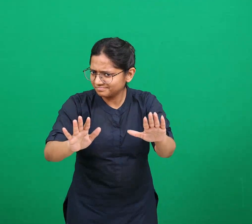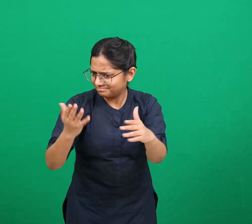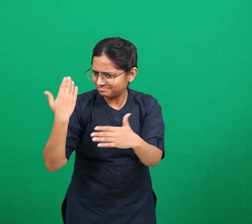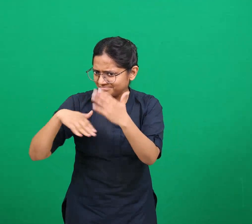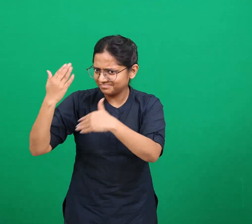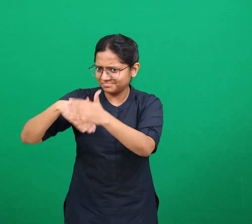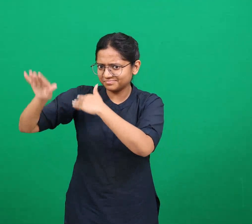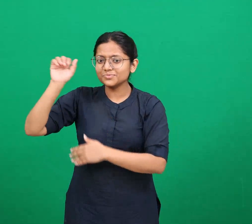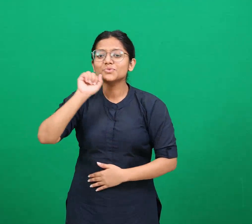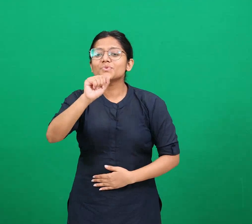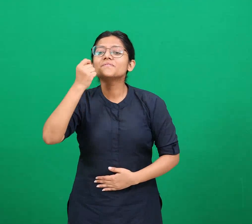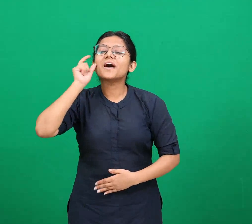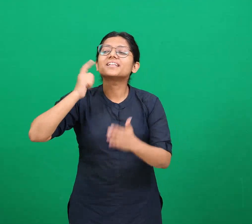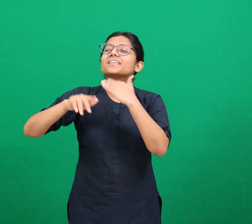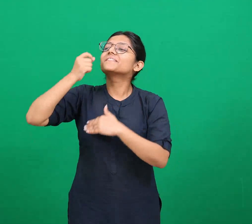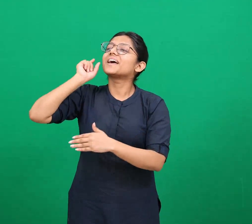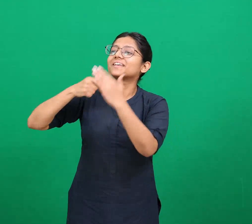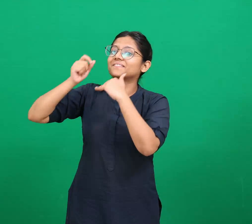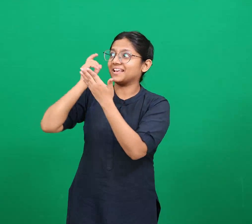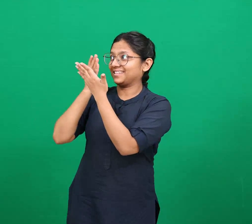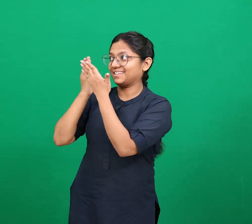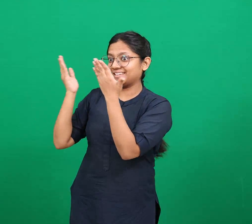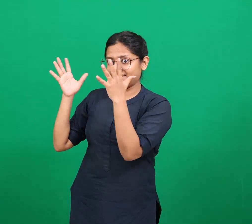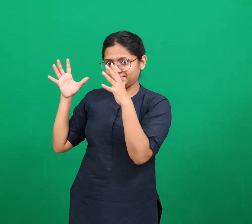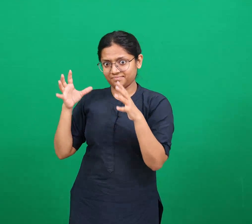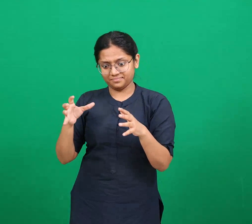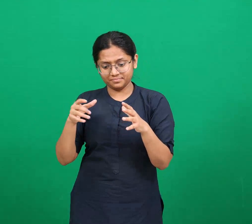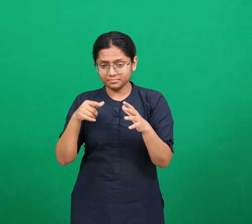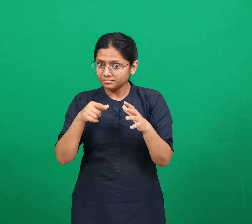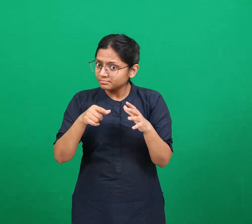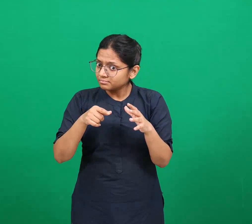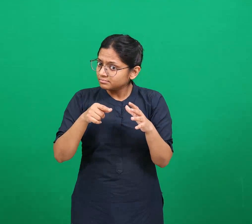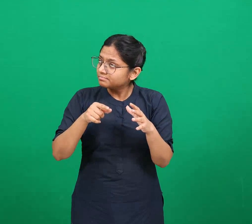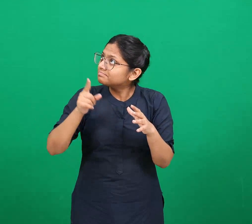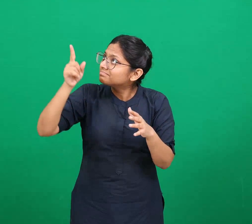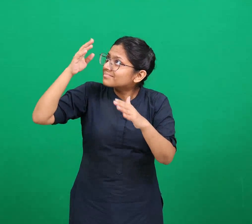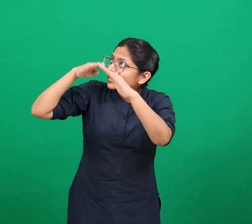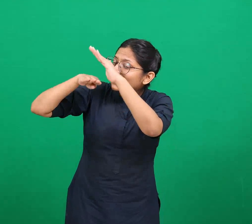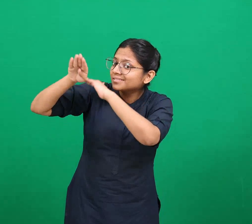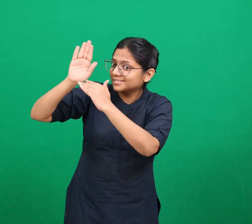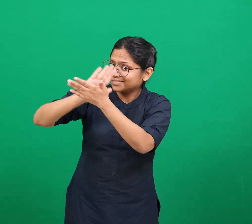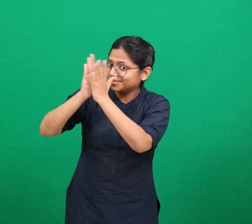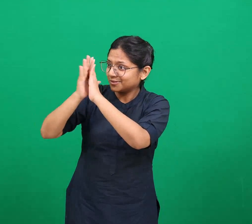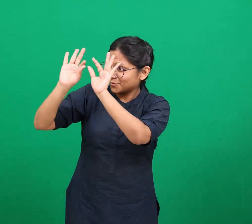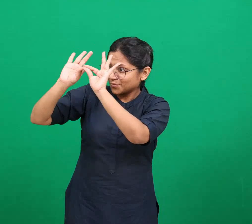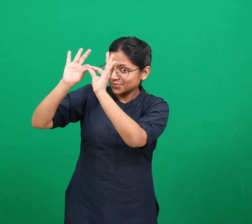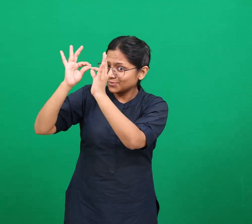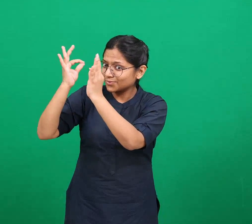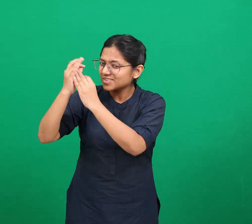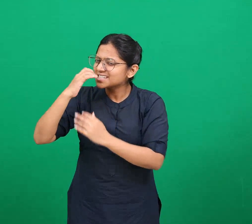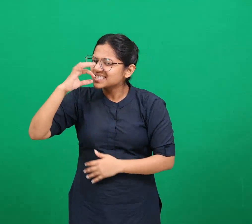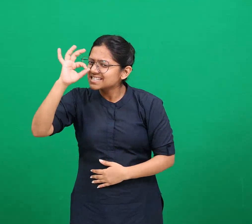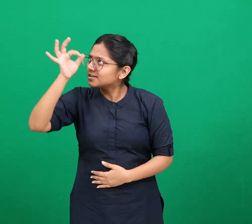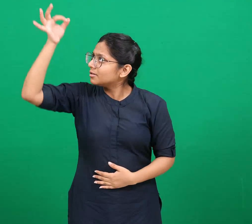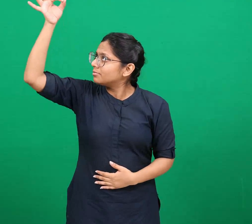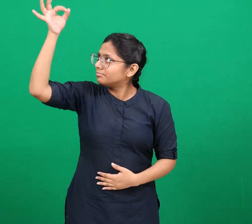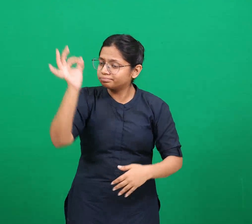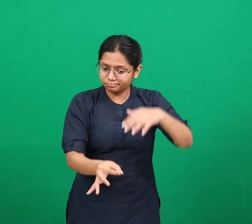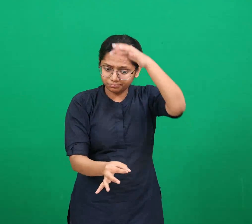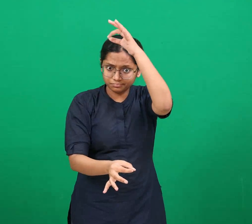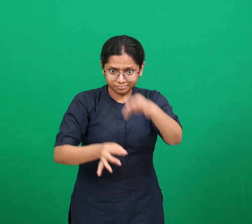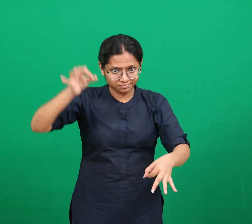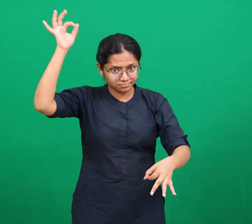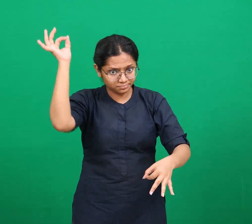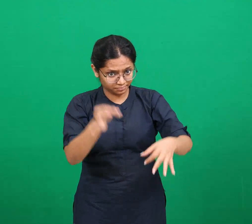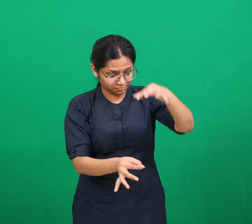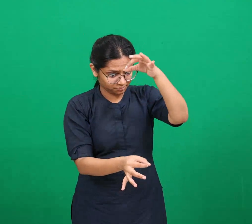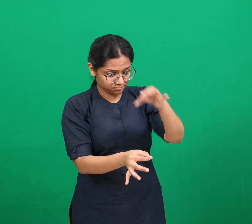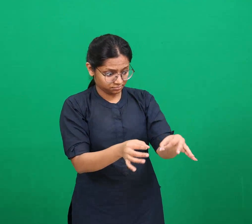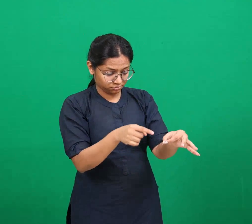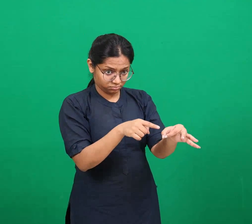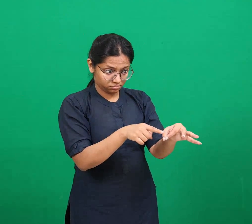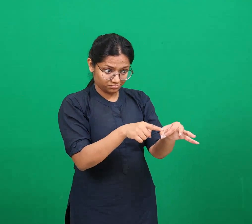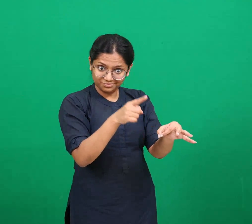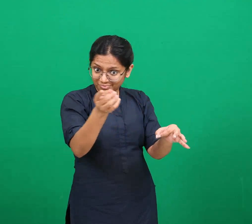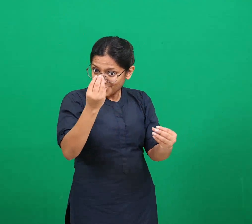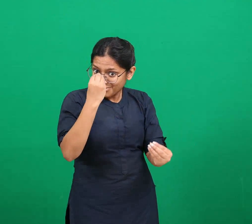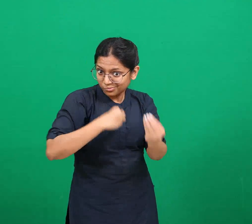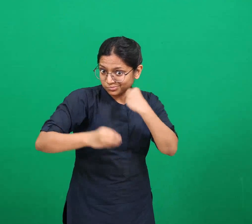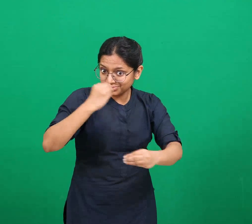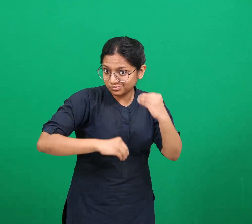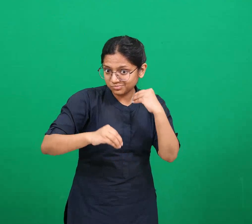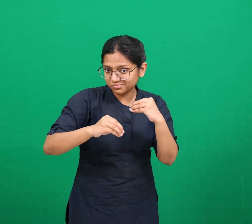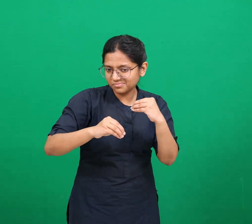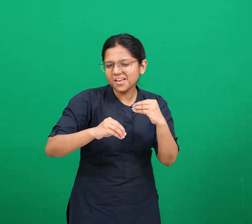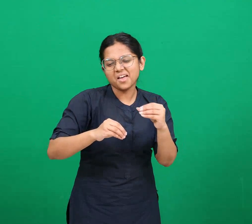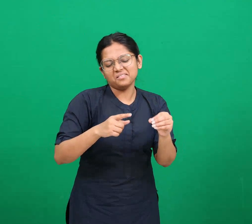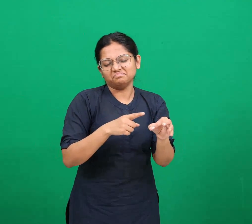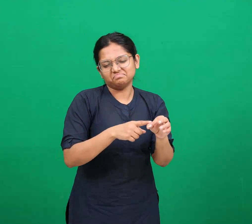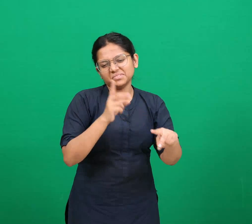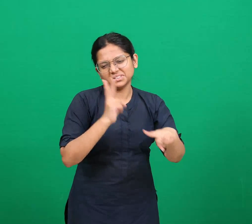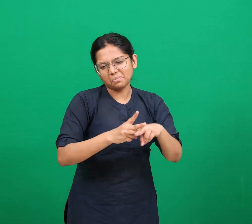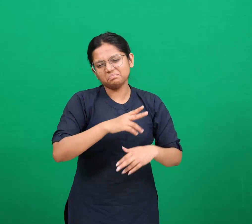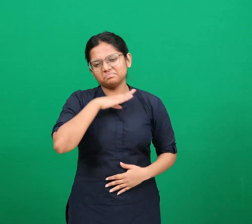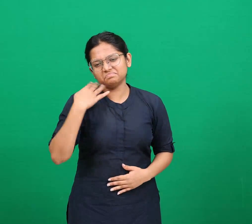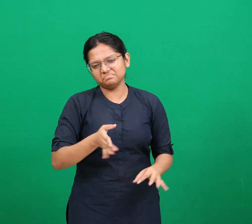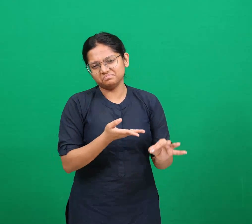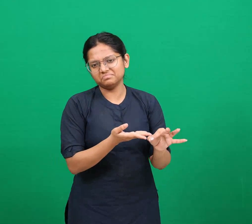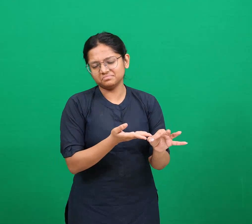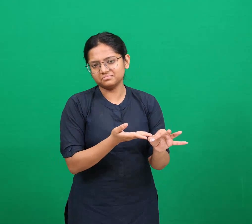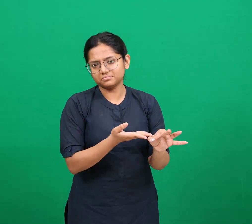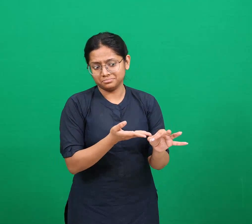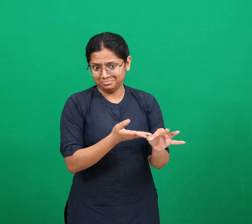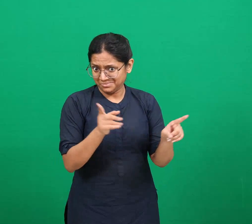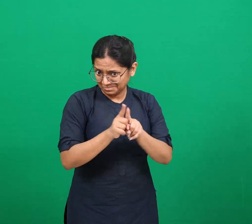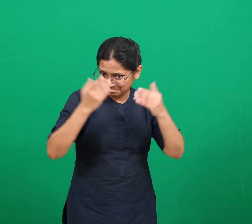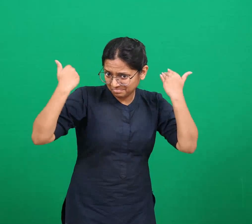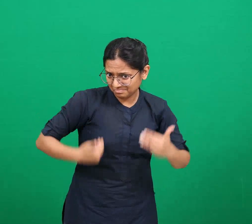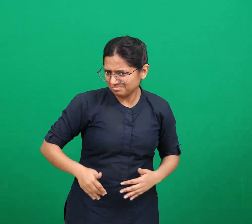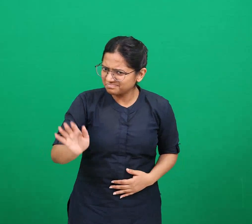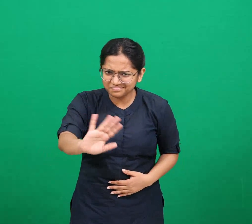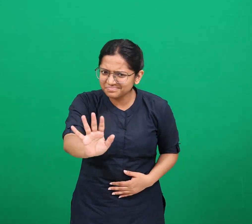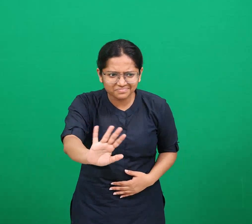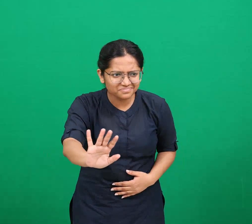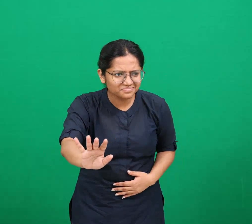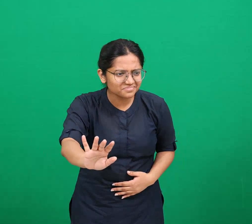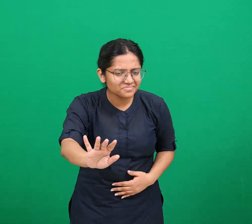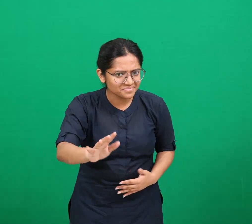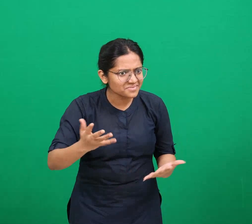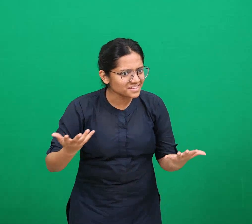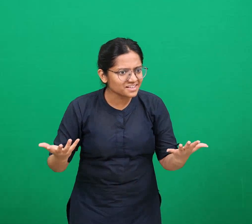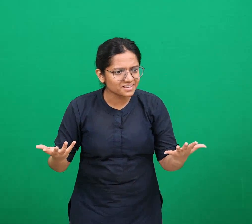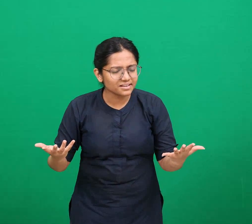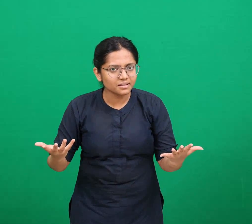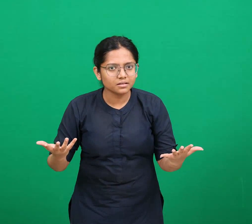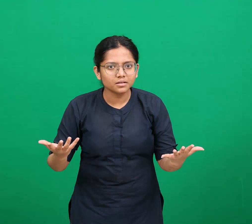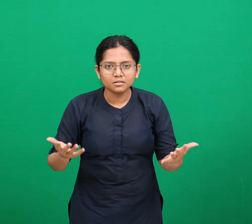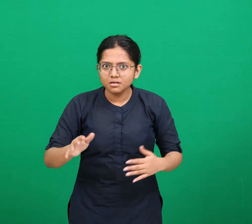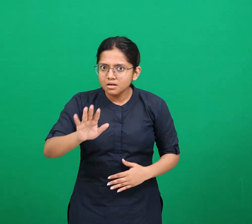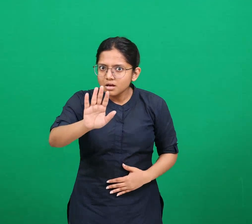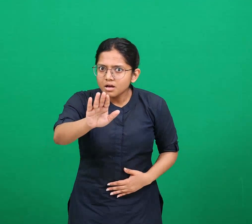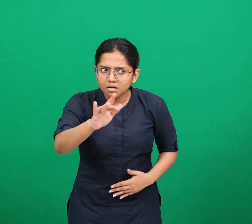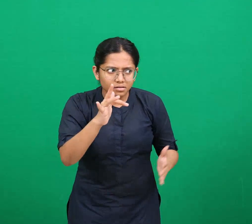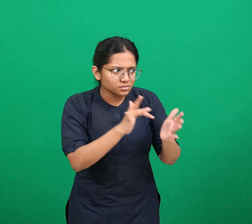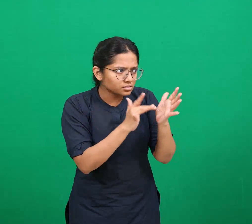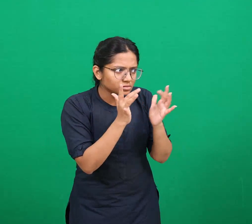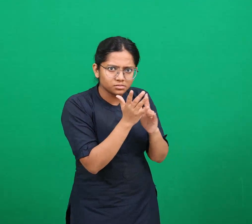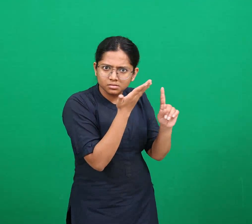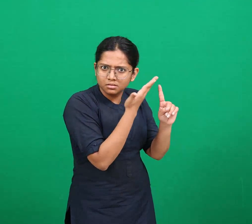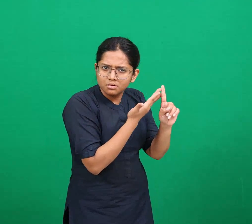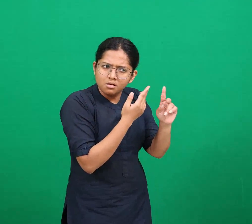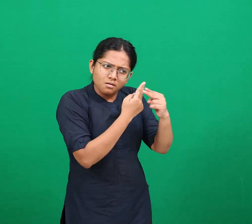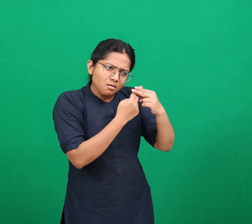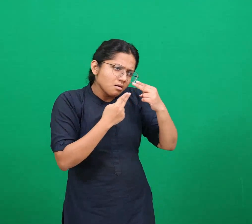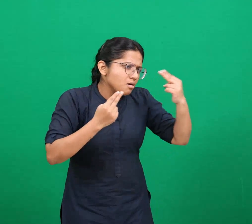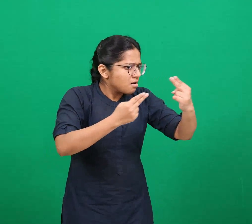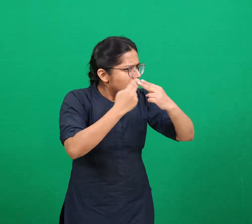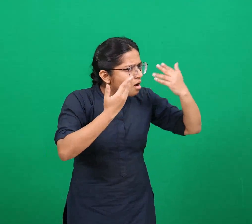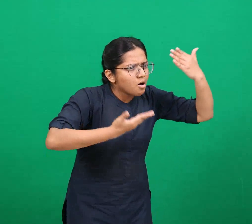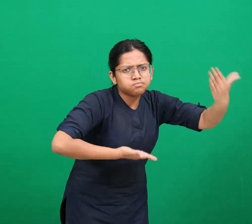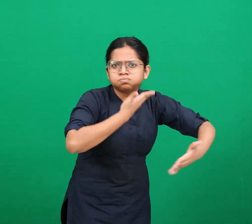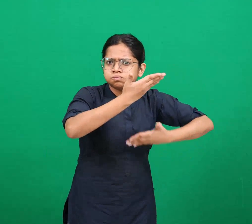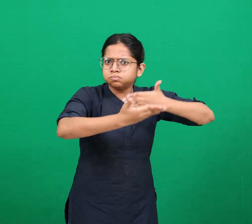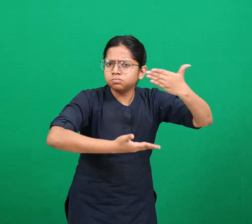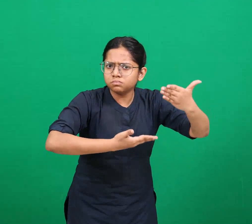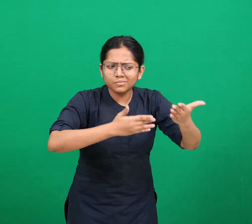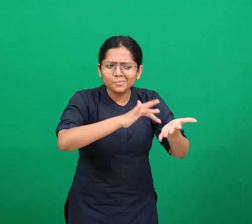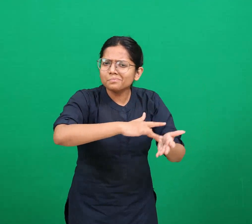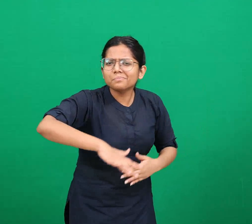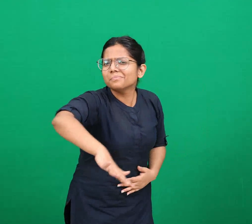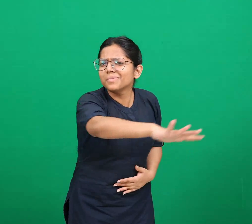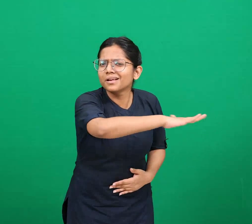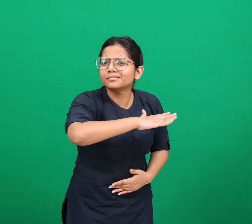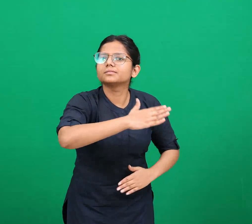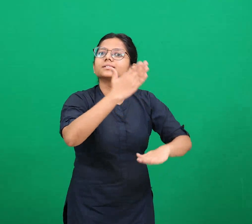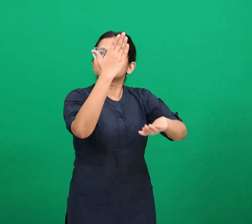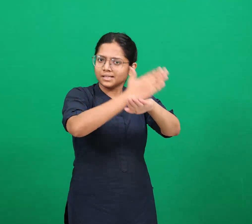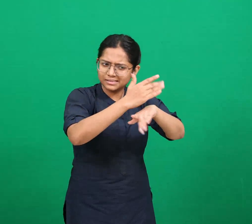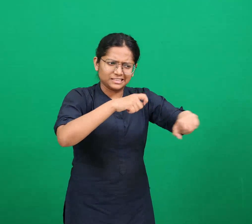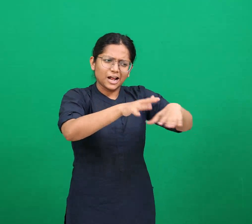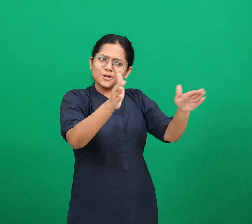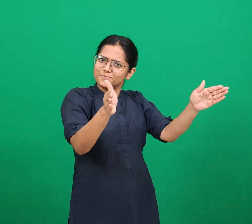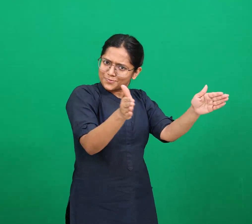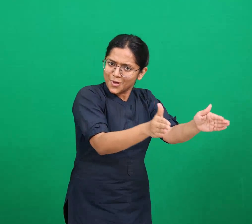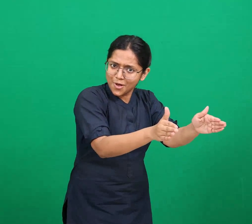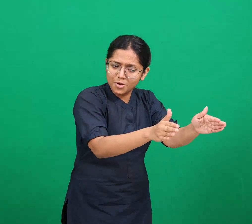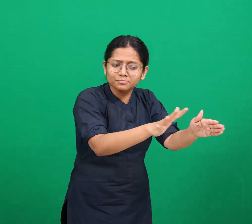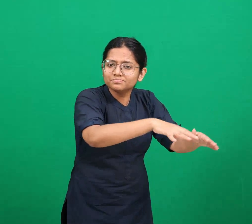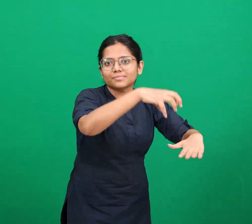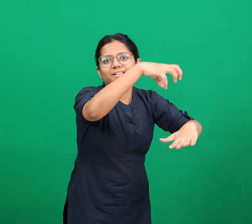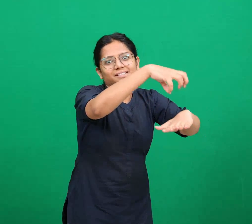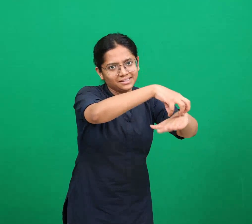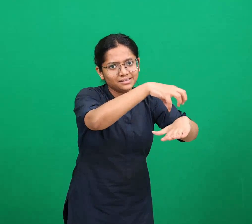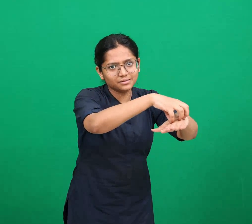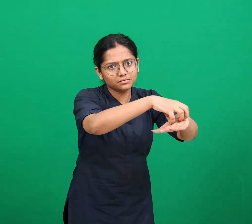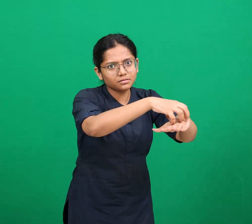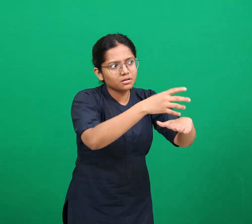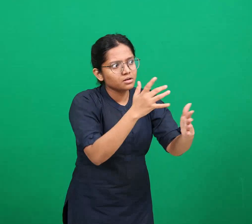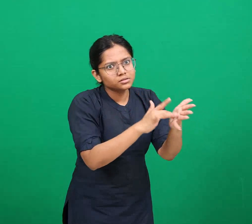Unlike your fathers, who ate the manna and died, the one who eats this bread will live forever."